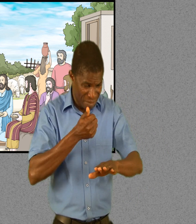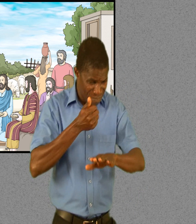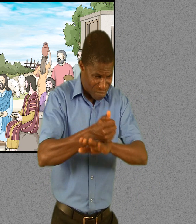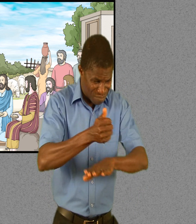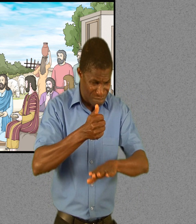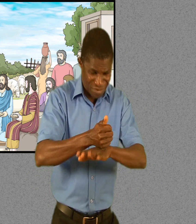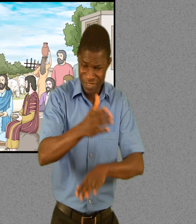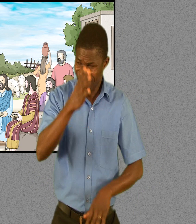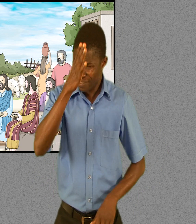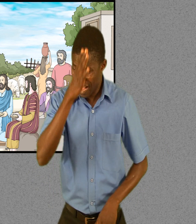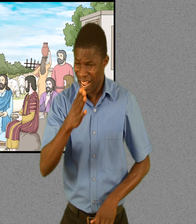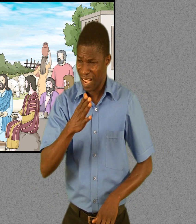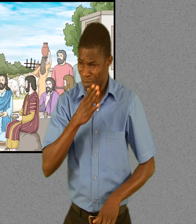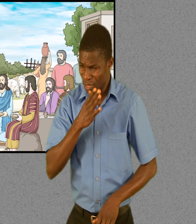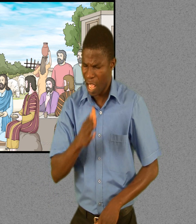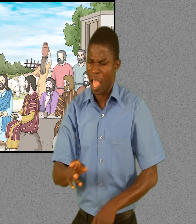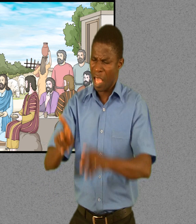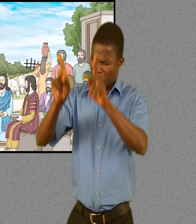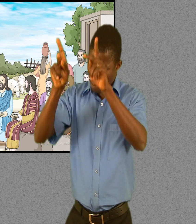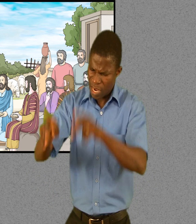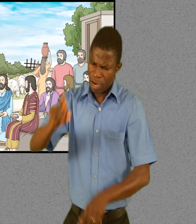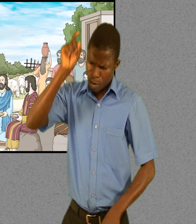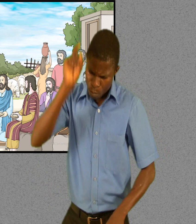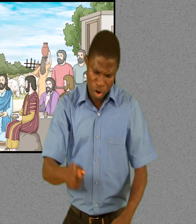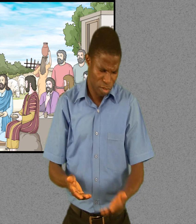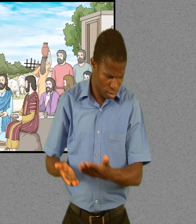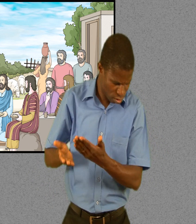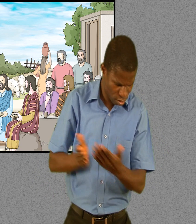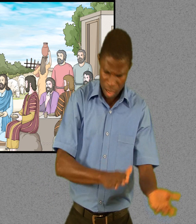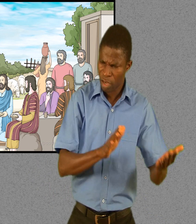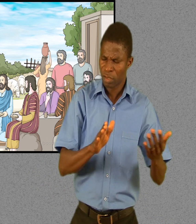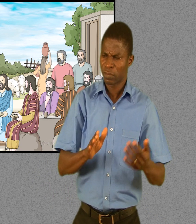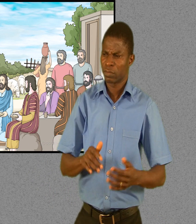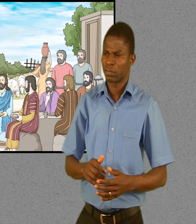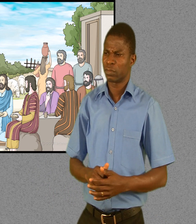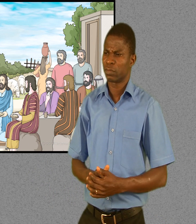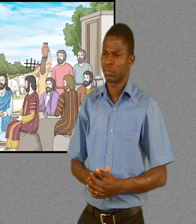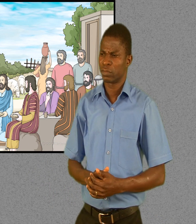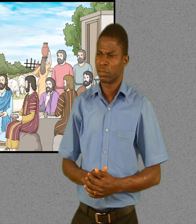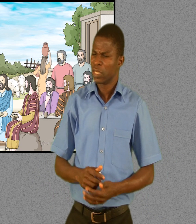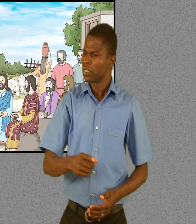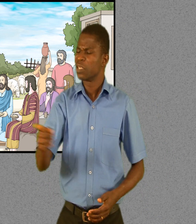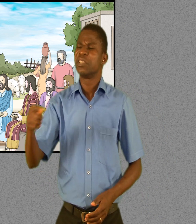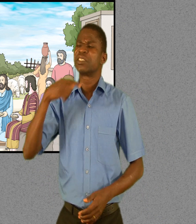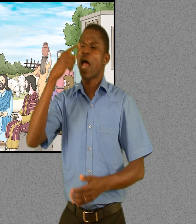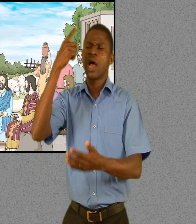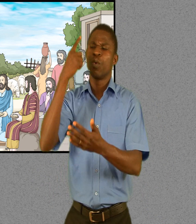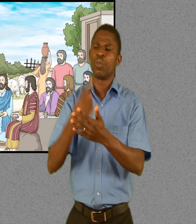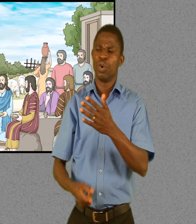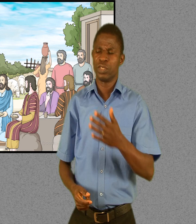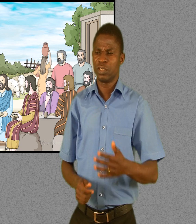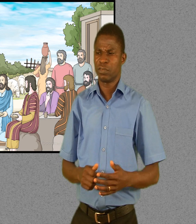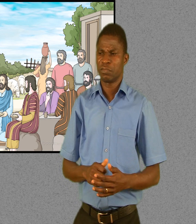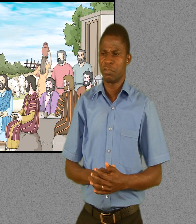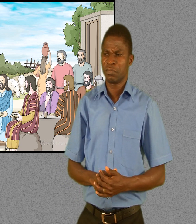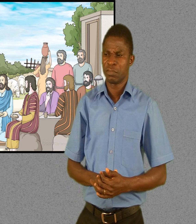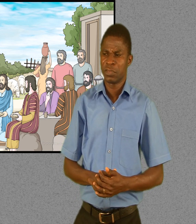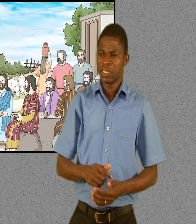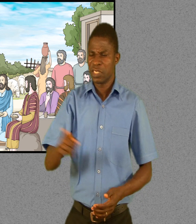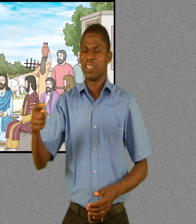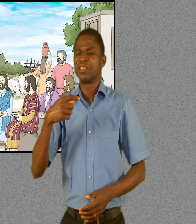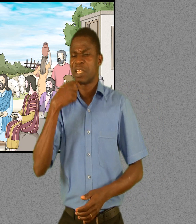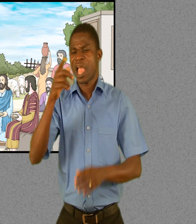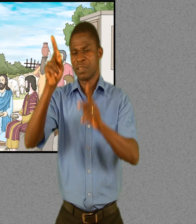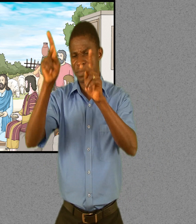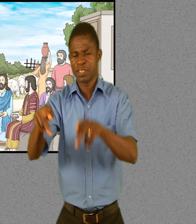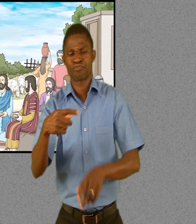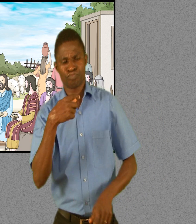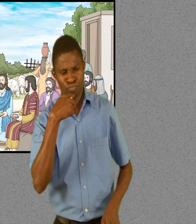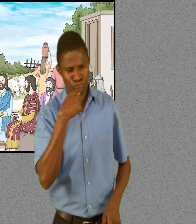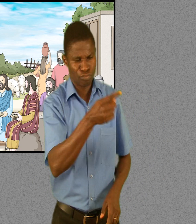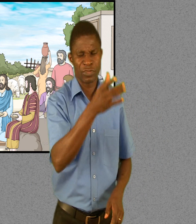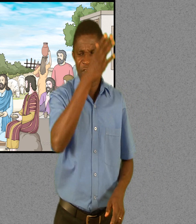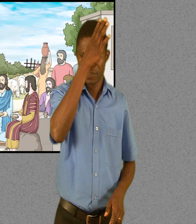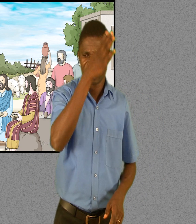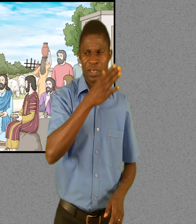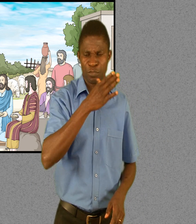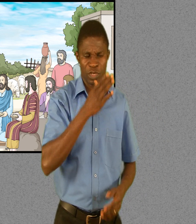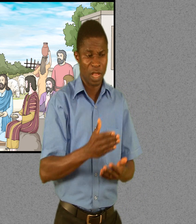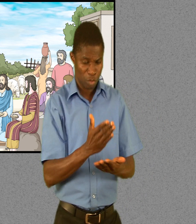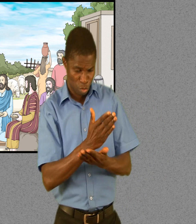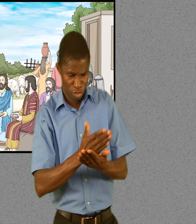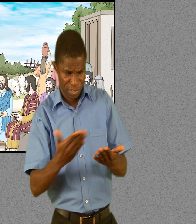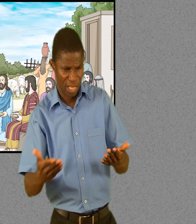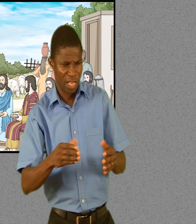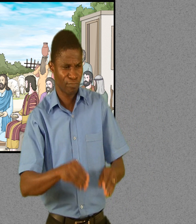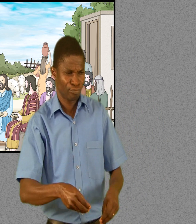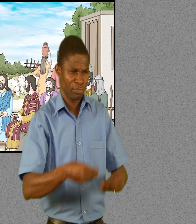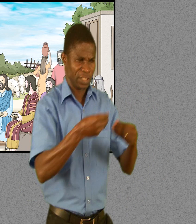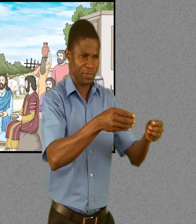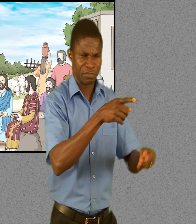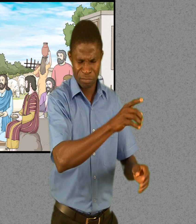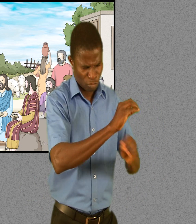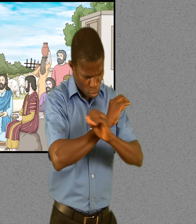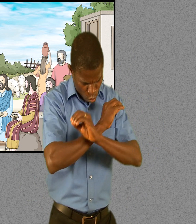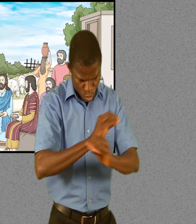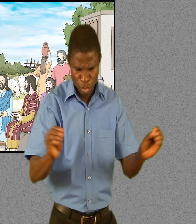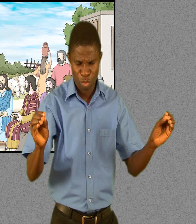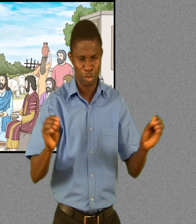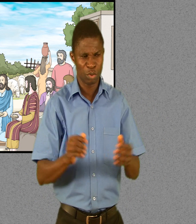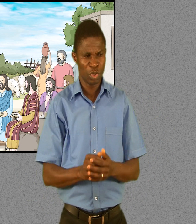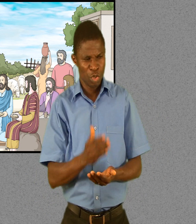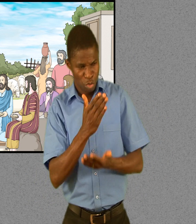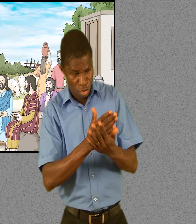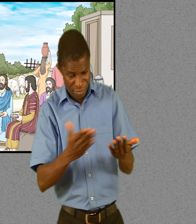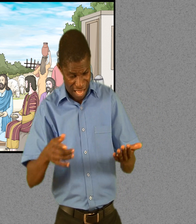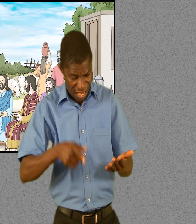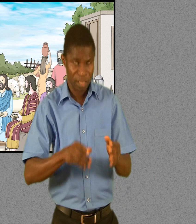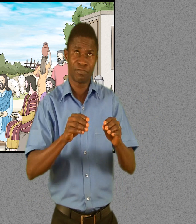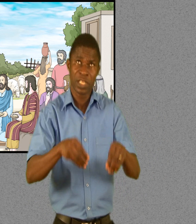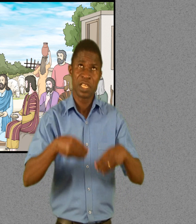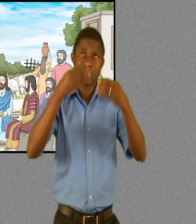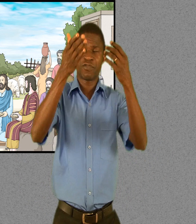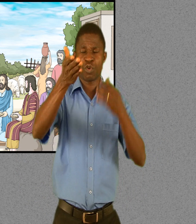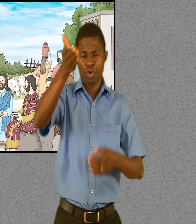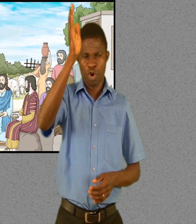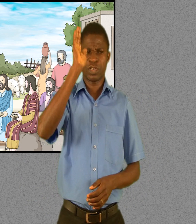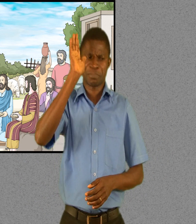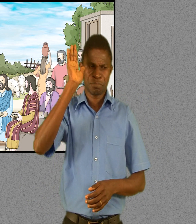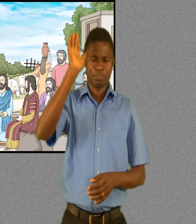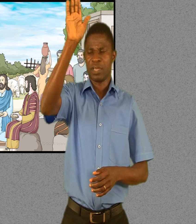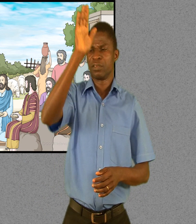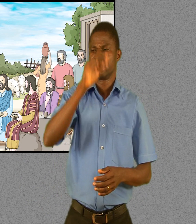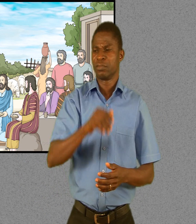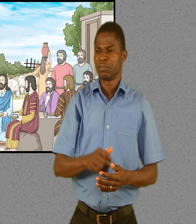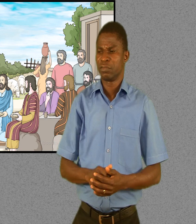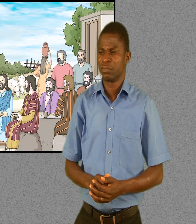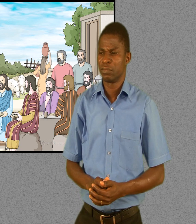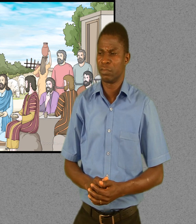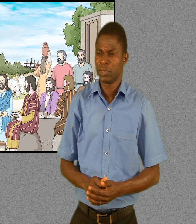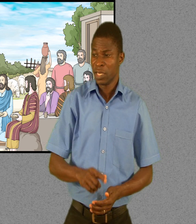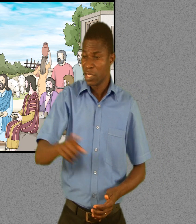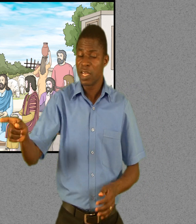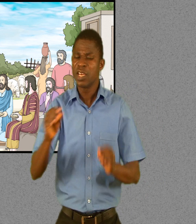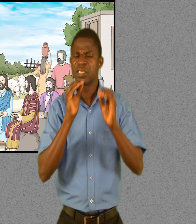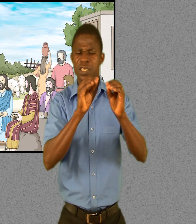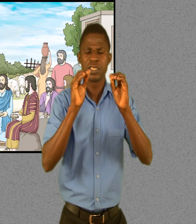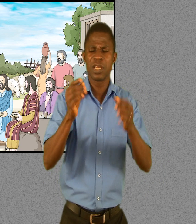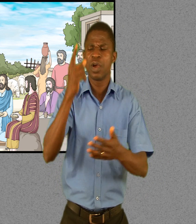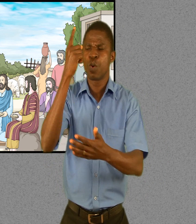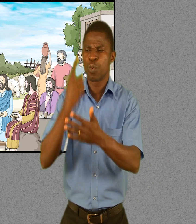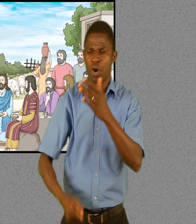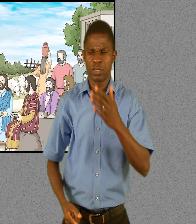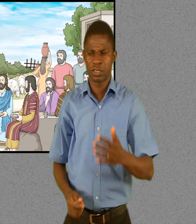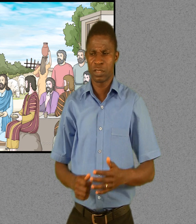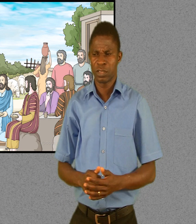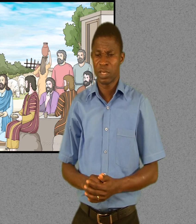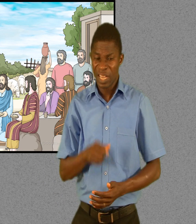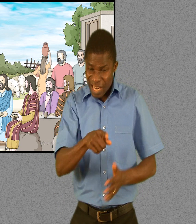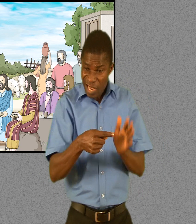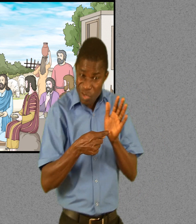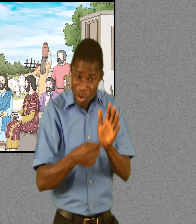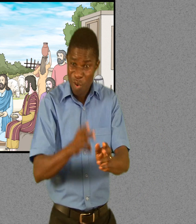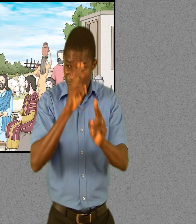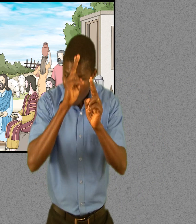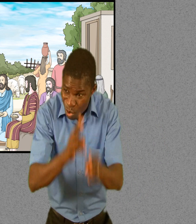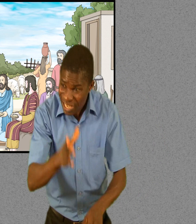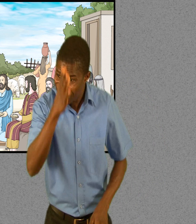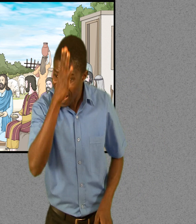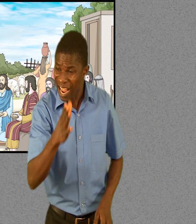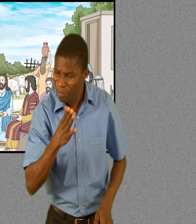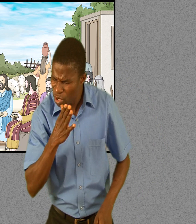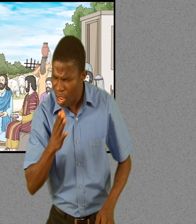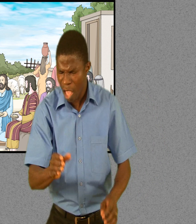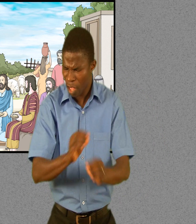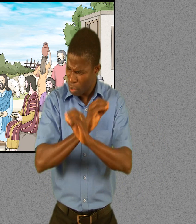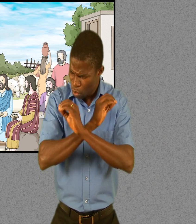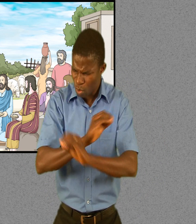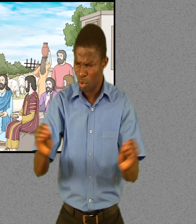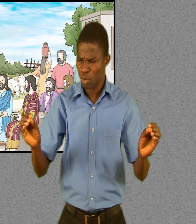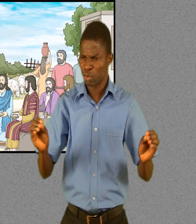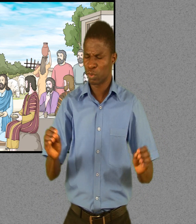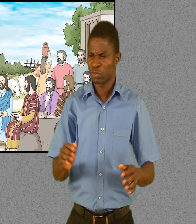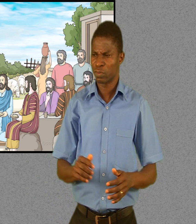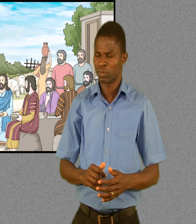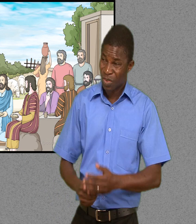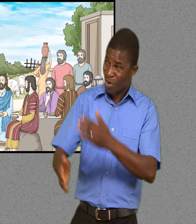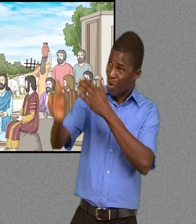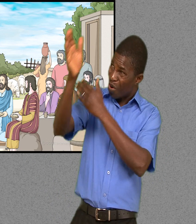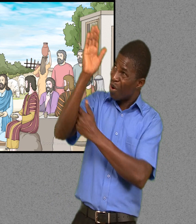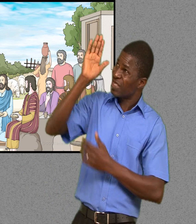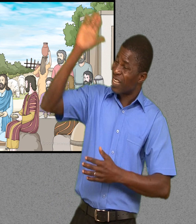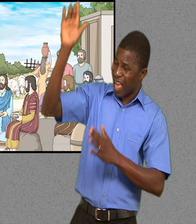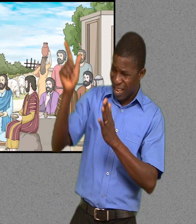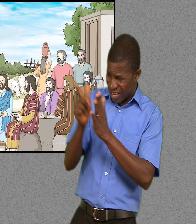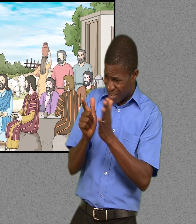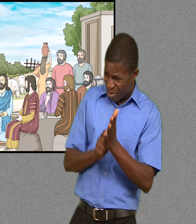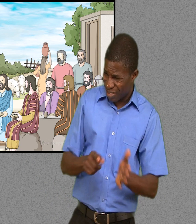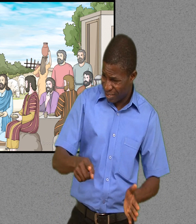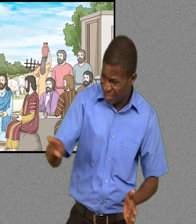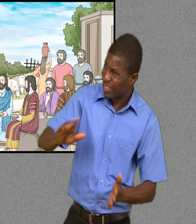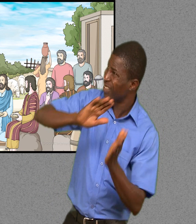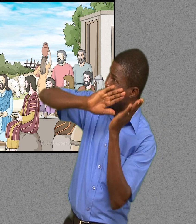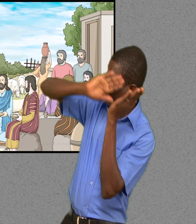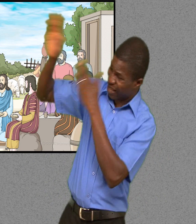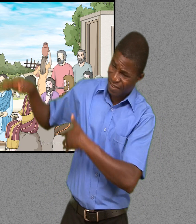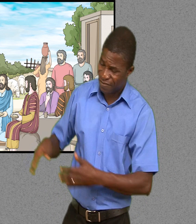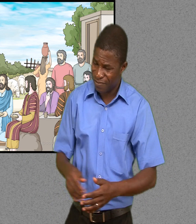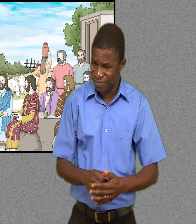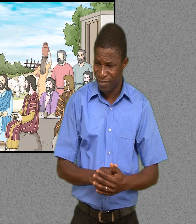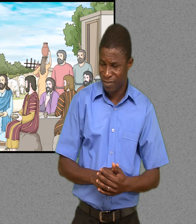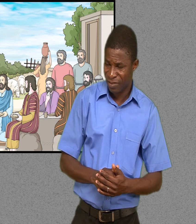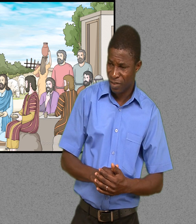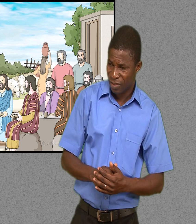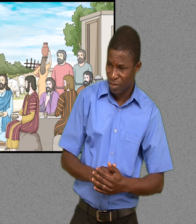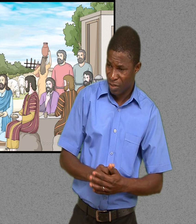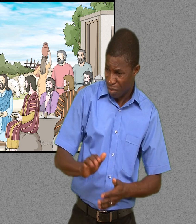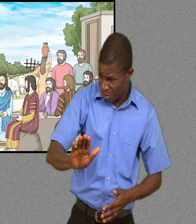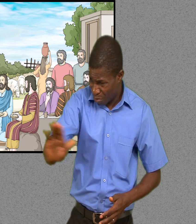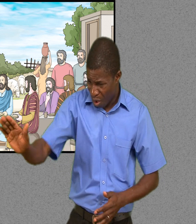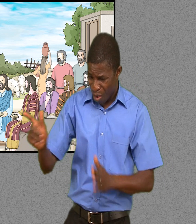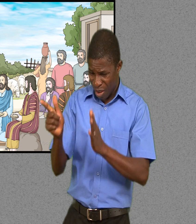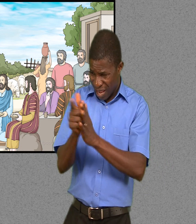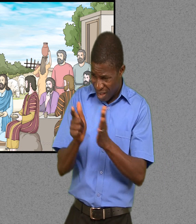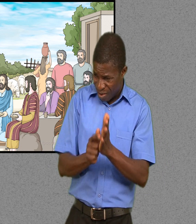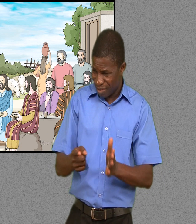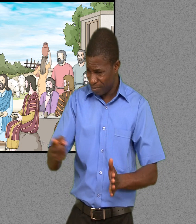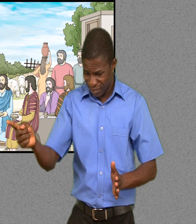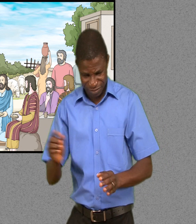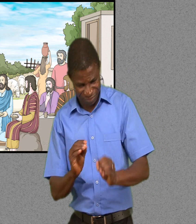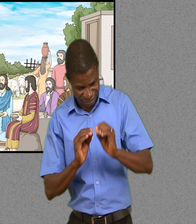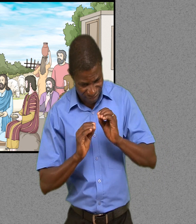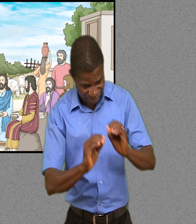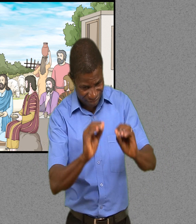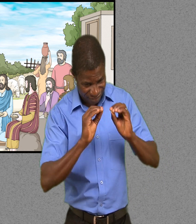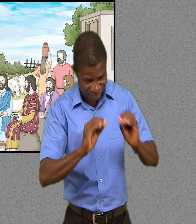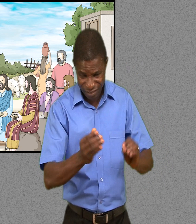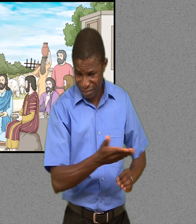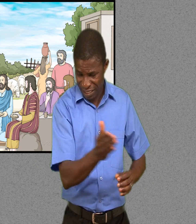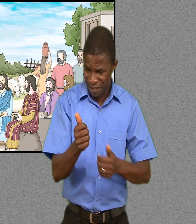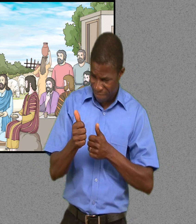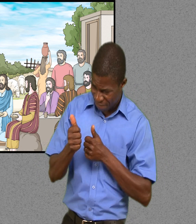But you say that if anyone says to his father or mother, ‘Whatever you would have received from me is a gift devoted to God,’ he need not honor his father or mother with it.